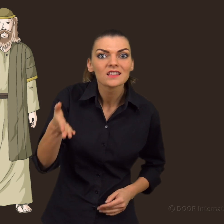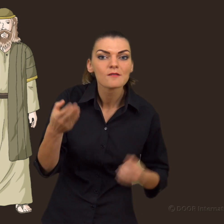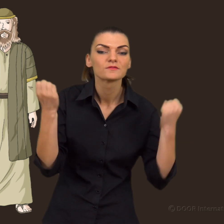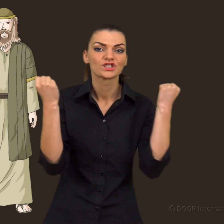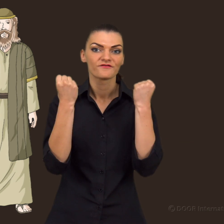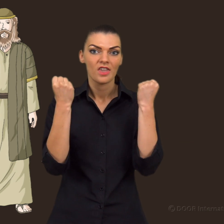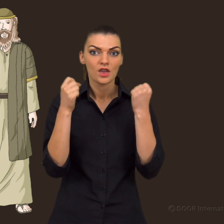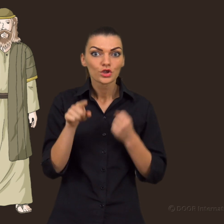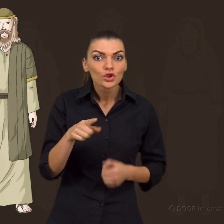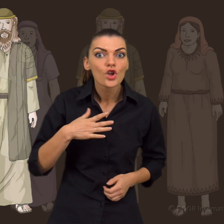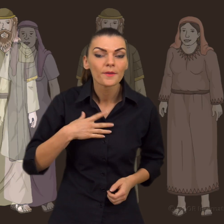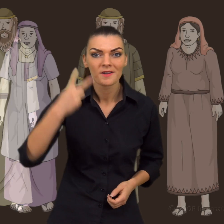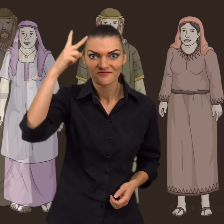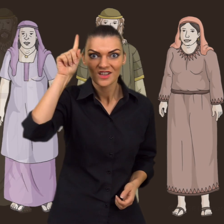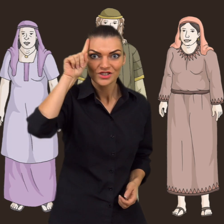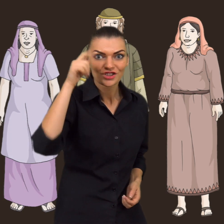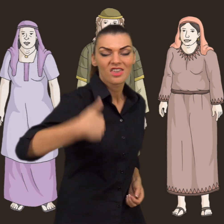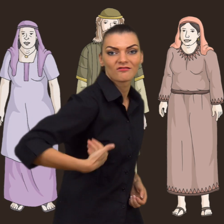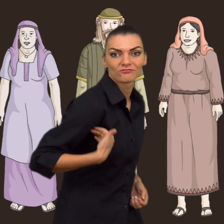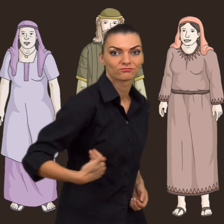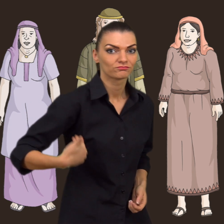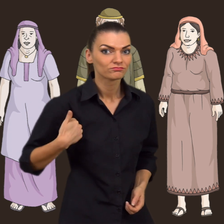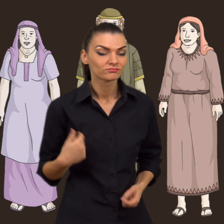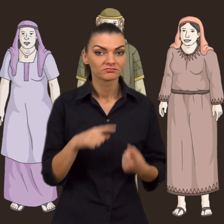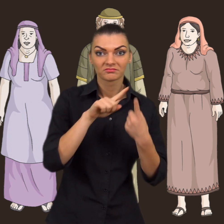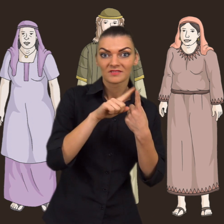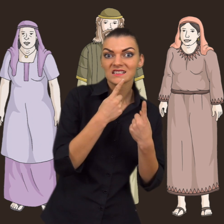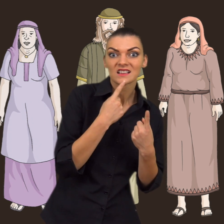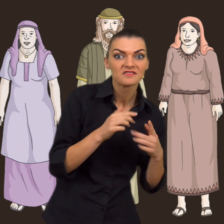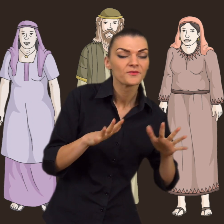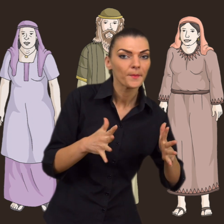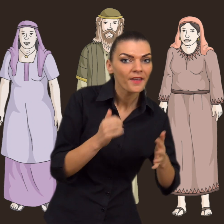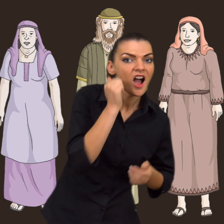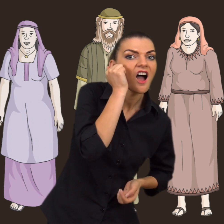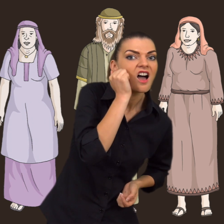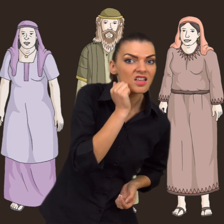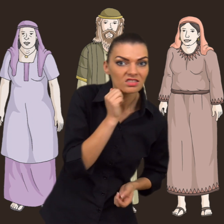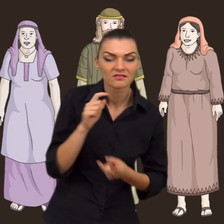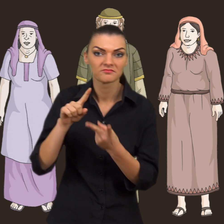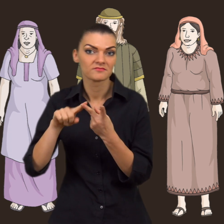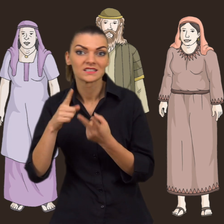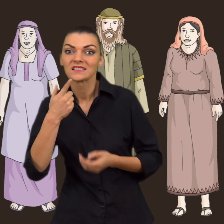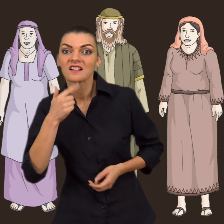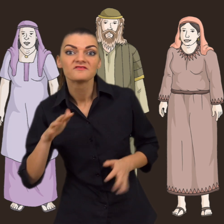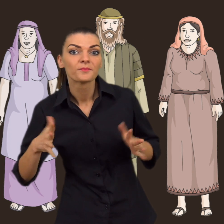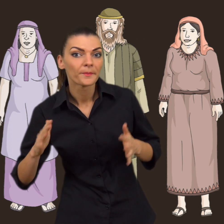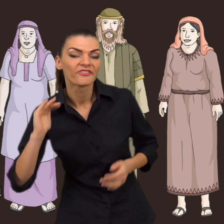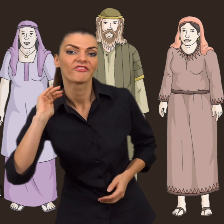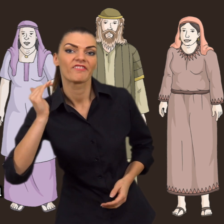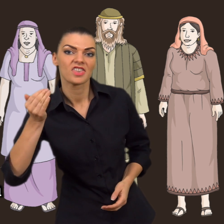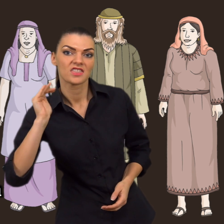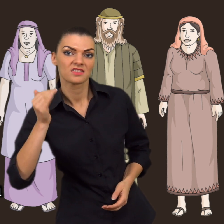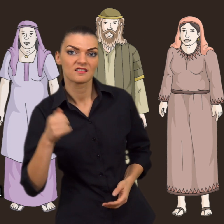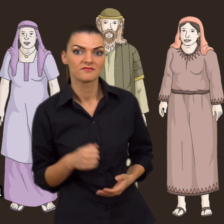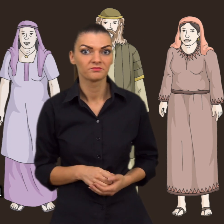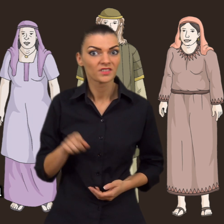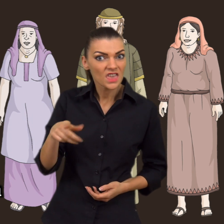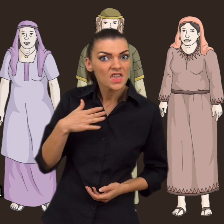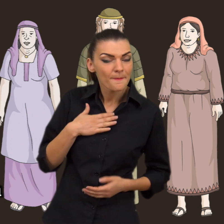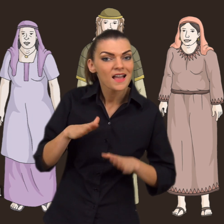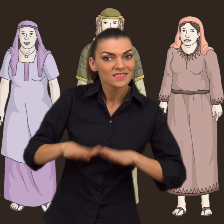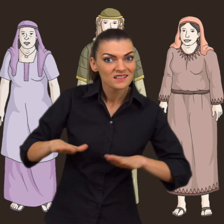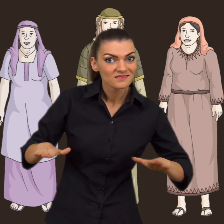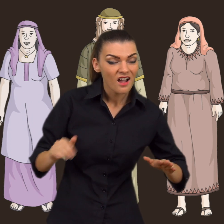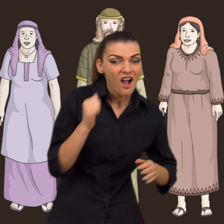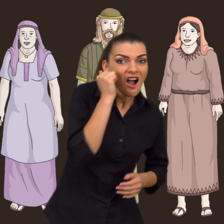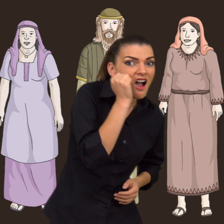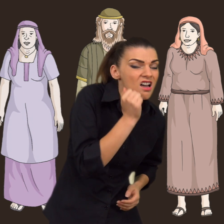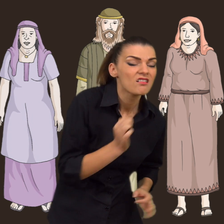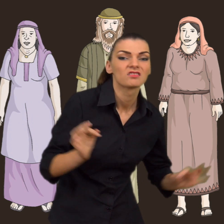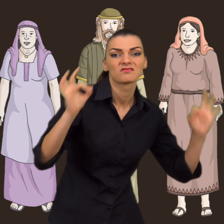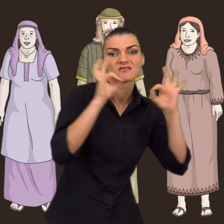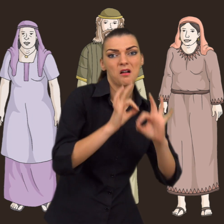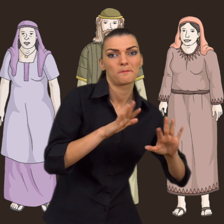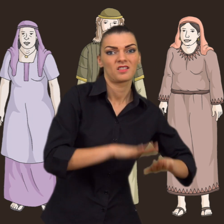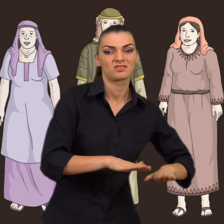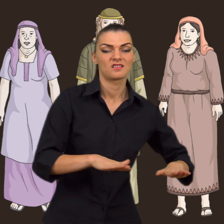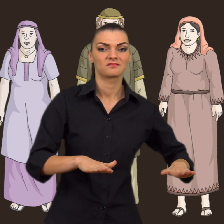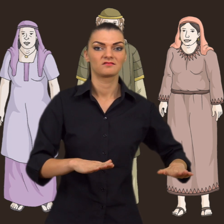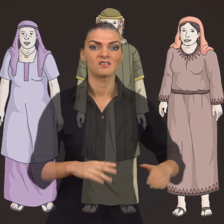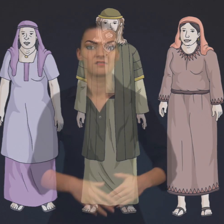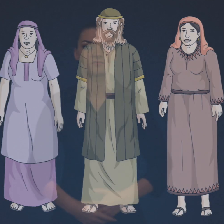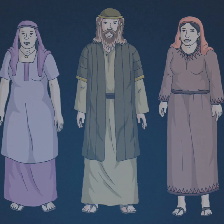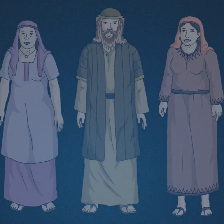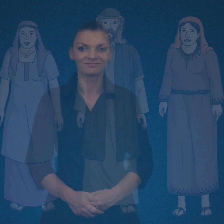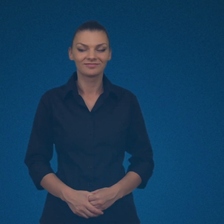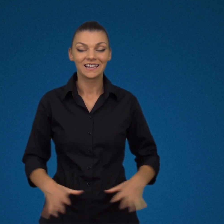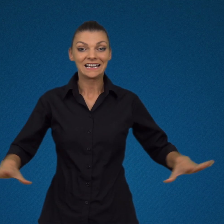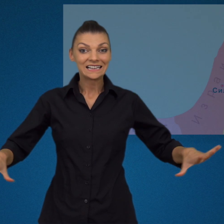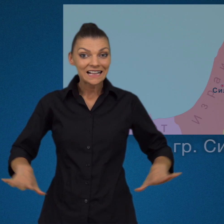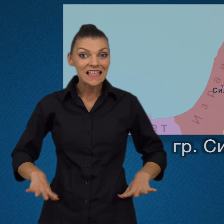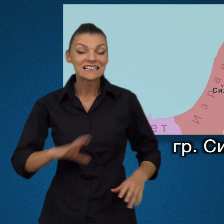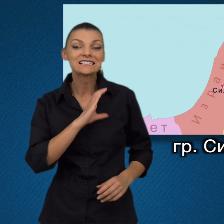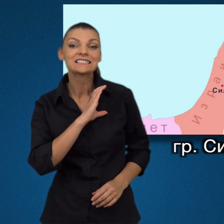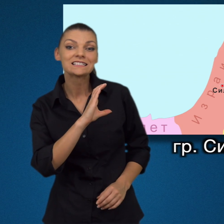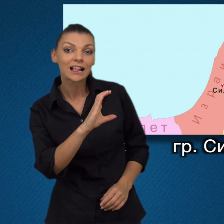He had two wives, one named Hannah and the other Peninnah. And Peninnah had children, but Hannah had none.